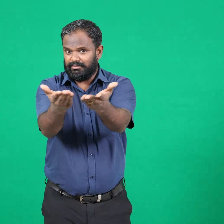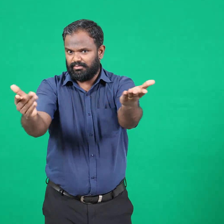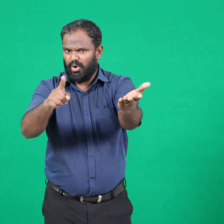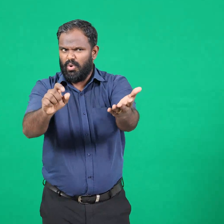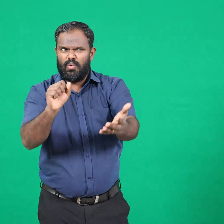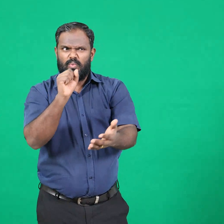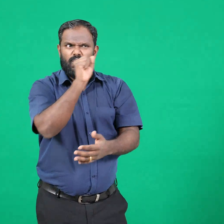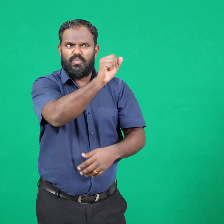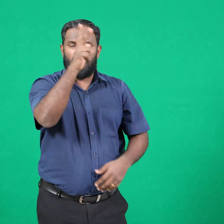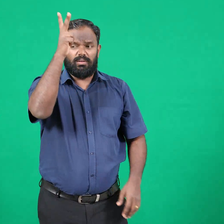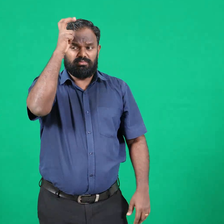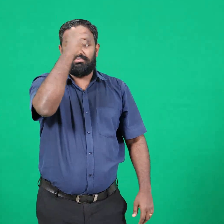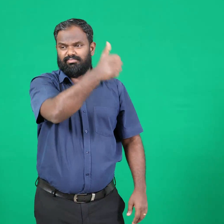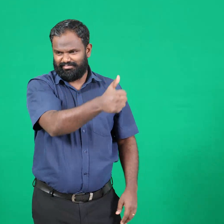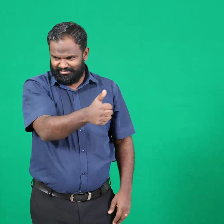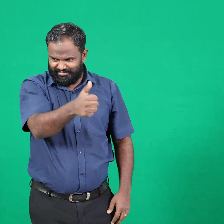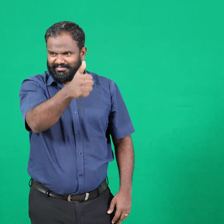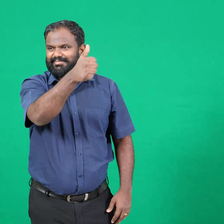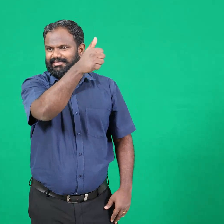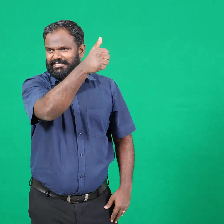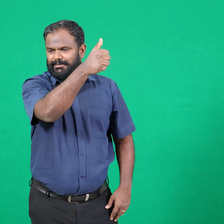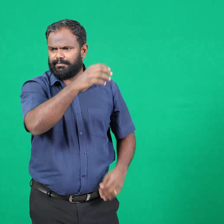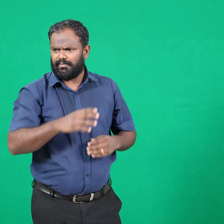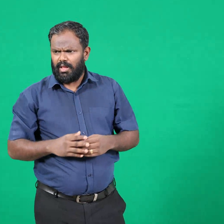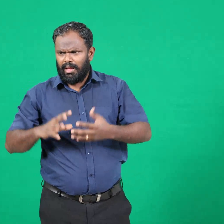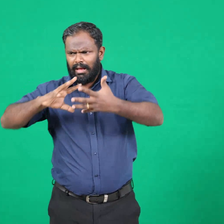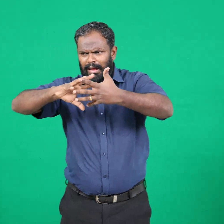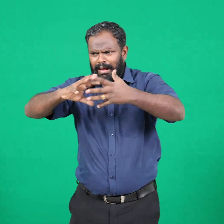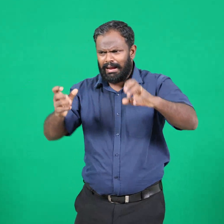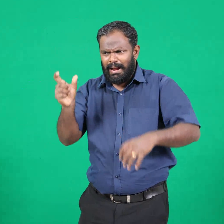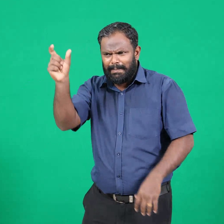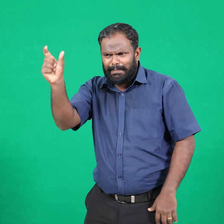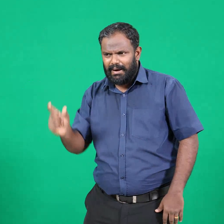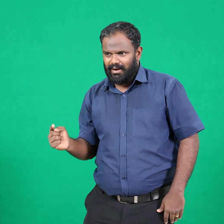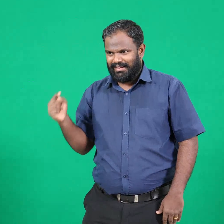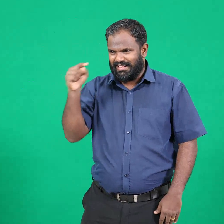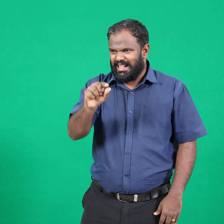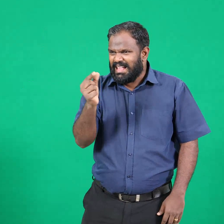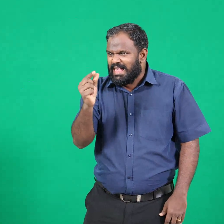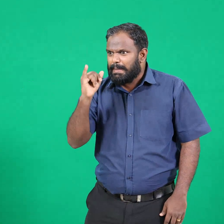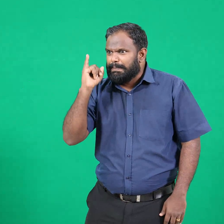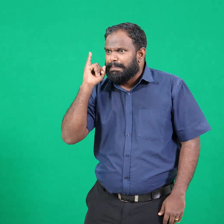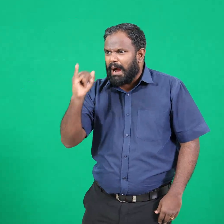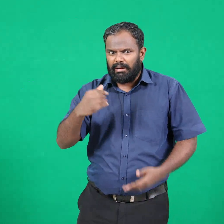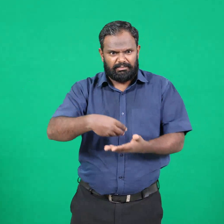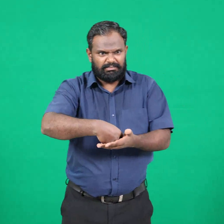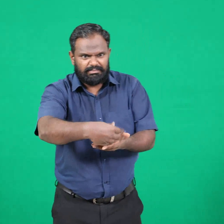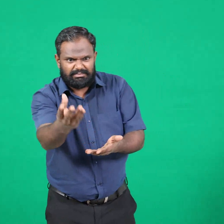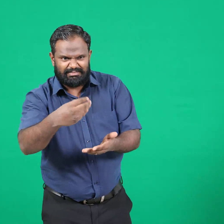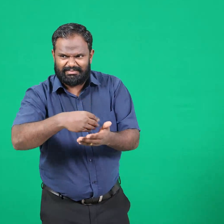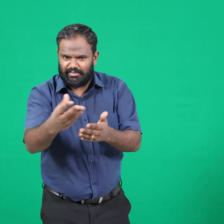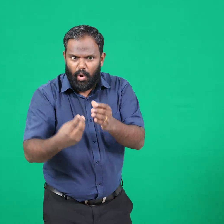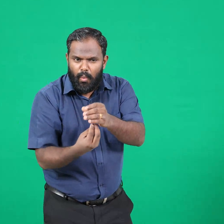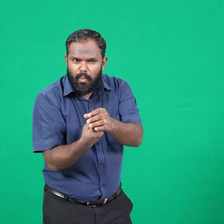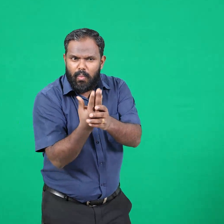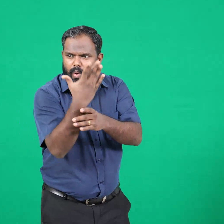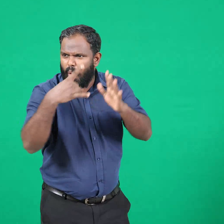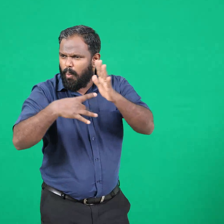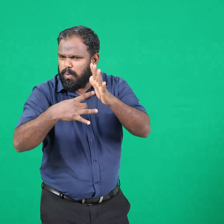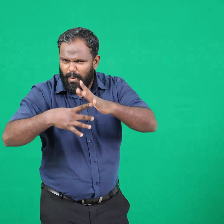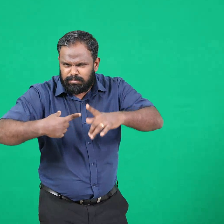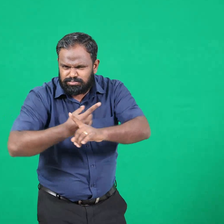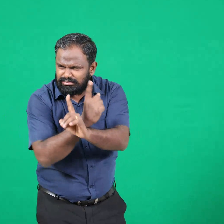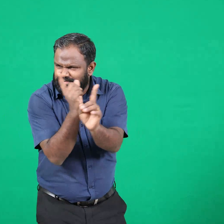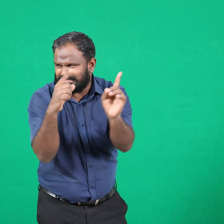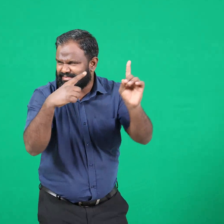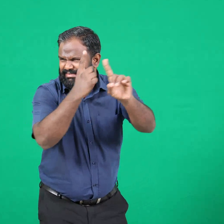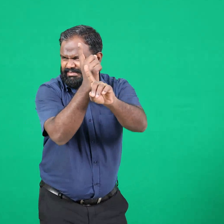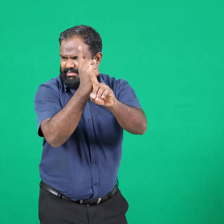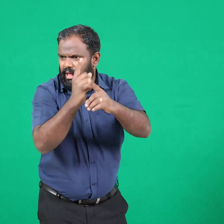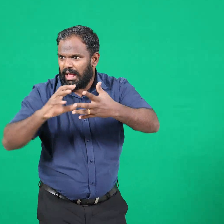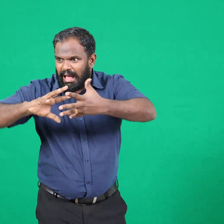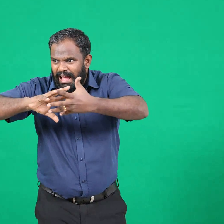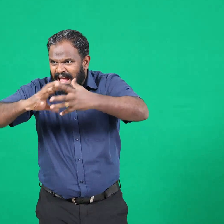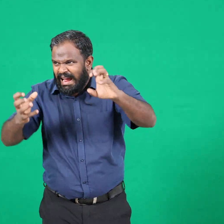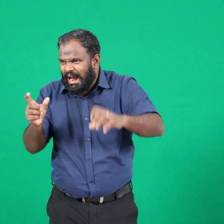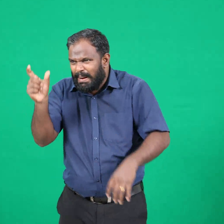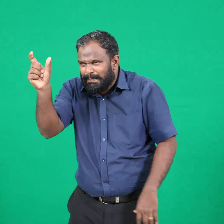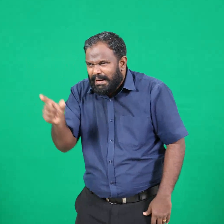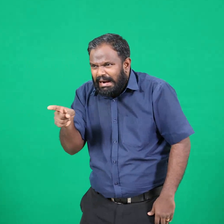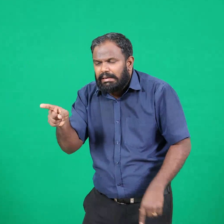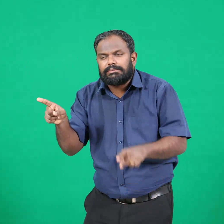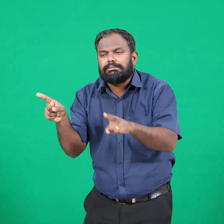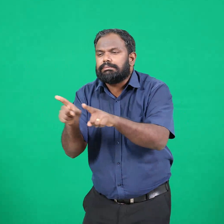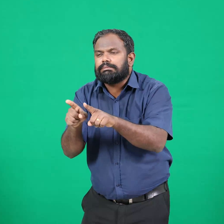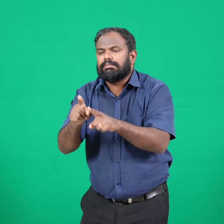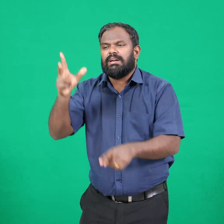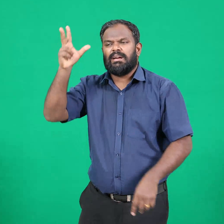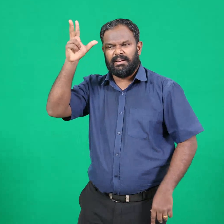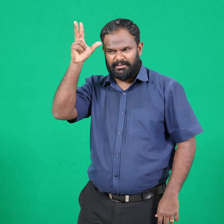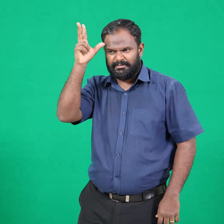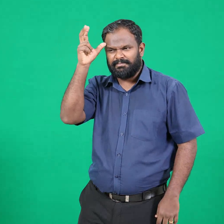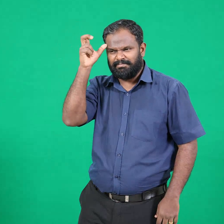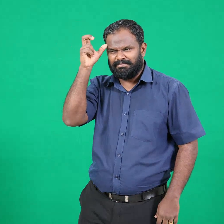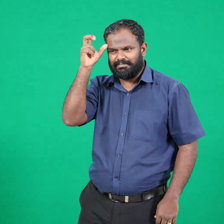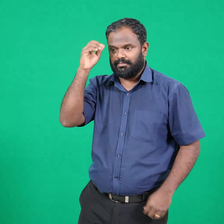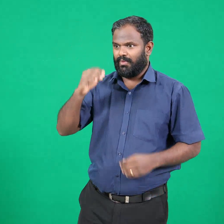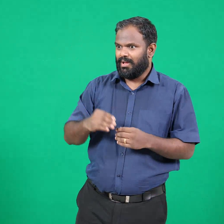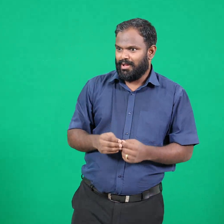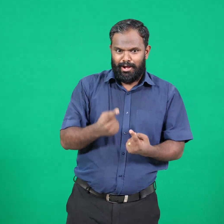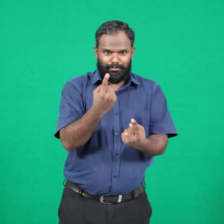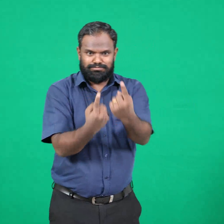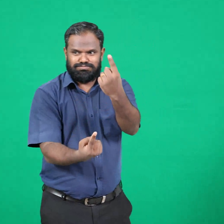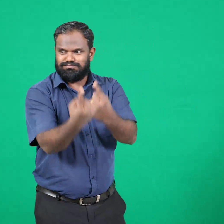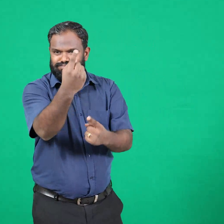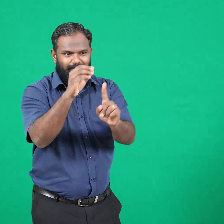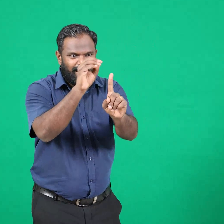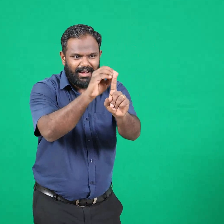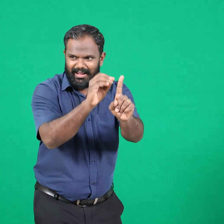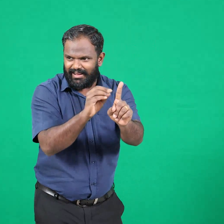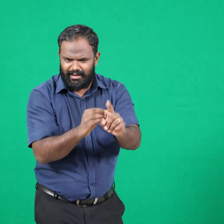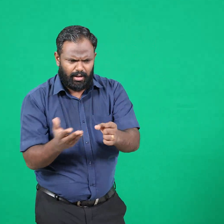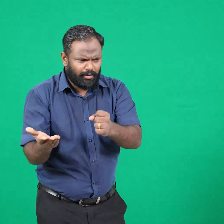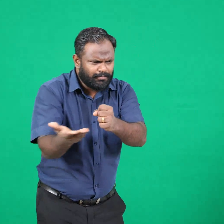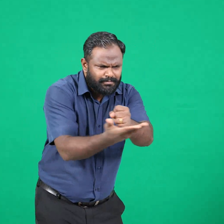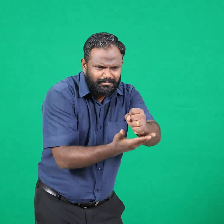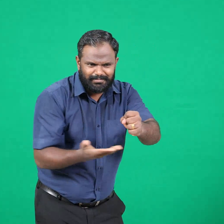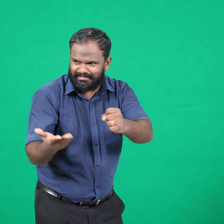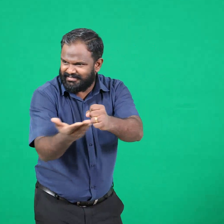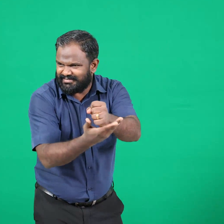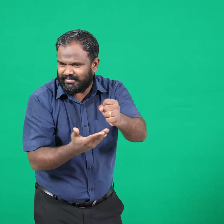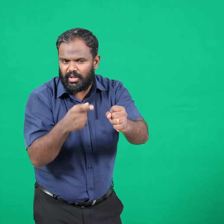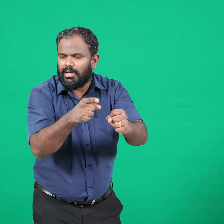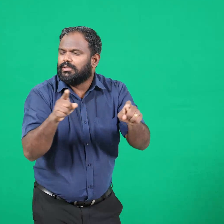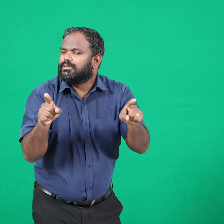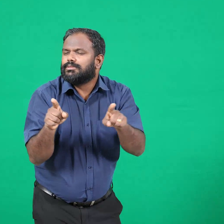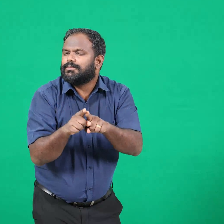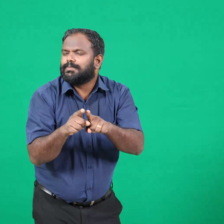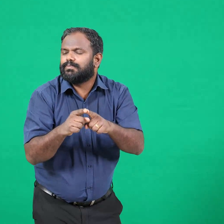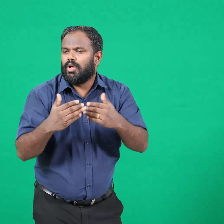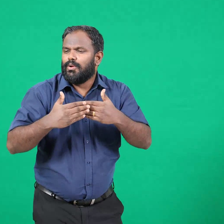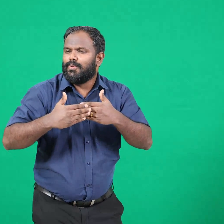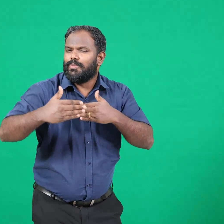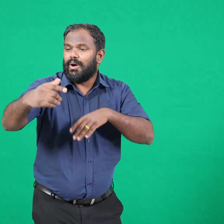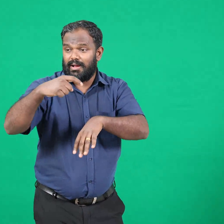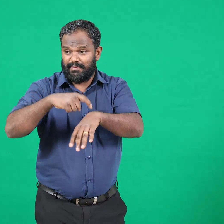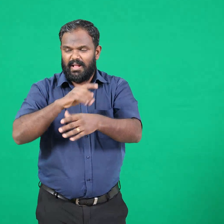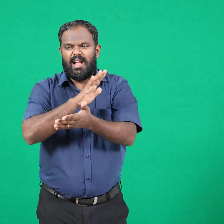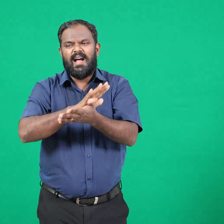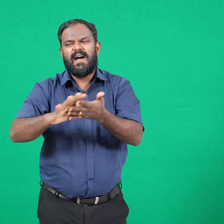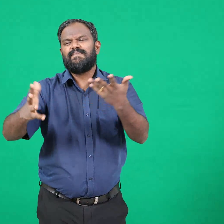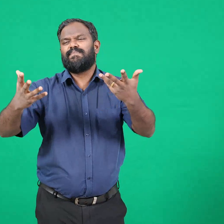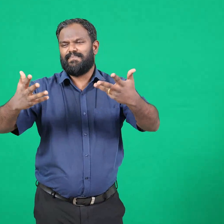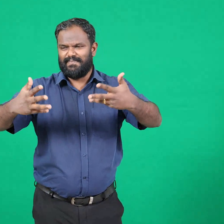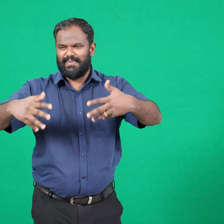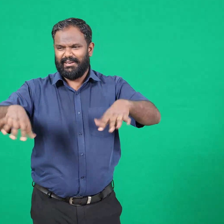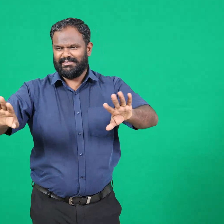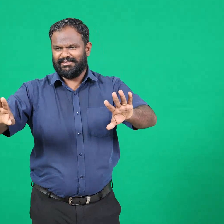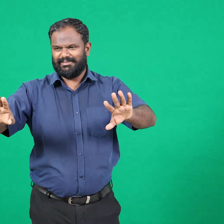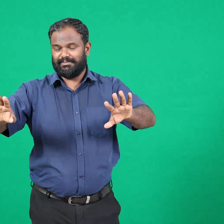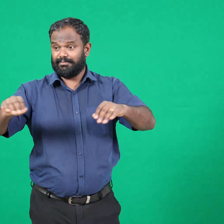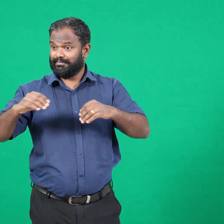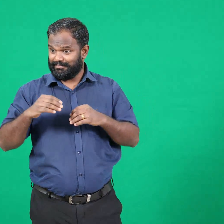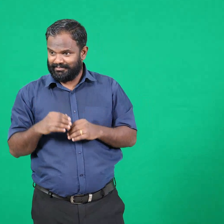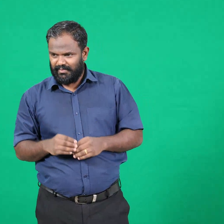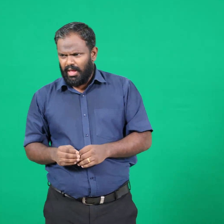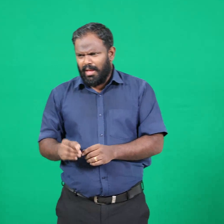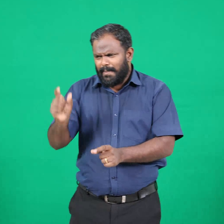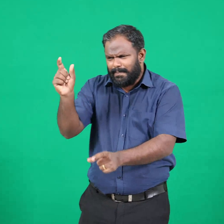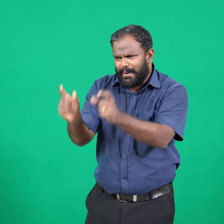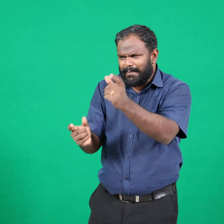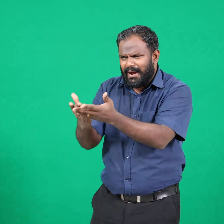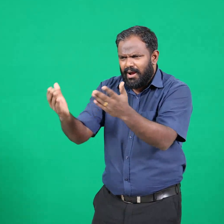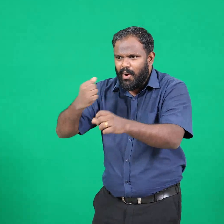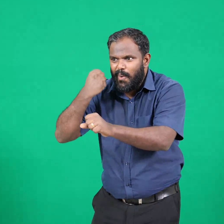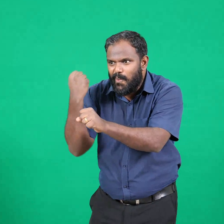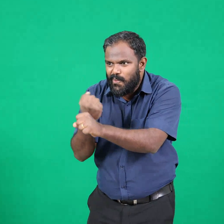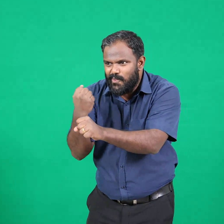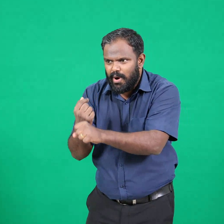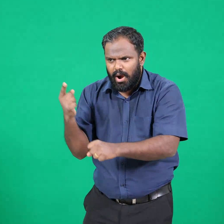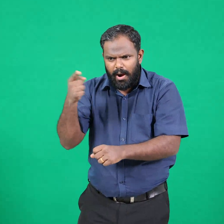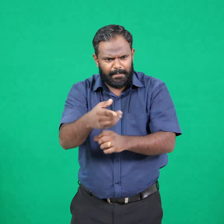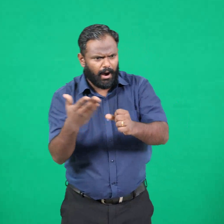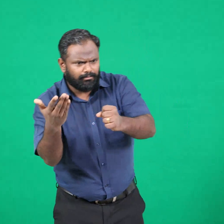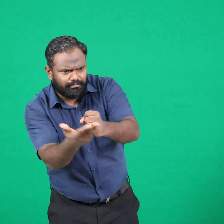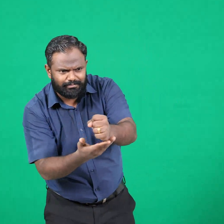The weeds are the sons of the evil one, and the enemy who sows them is the devil.